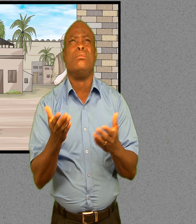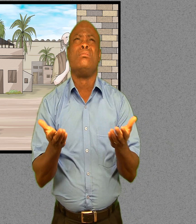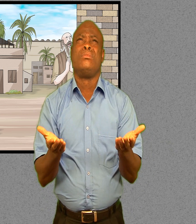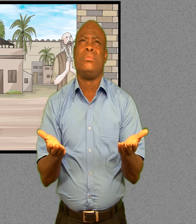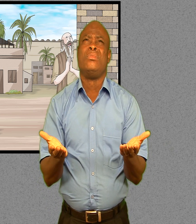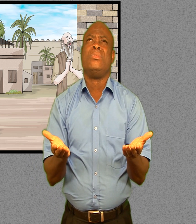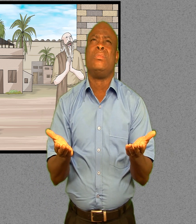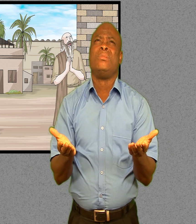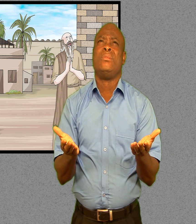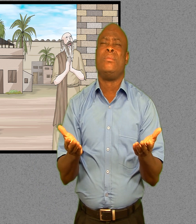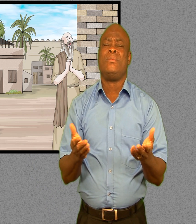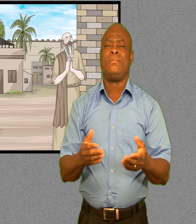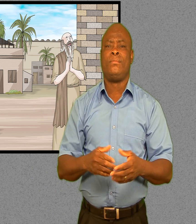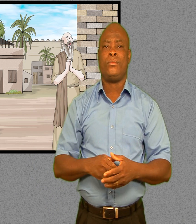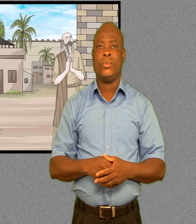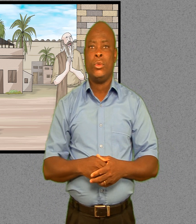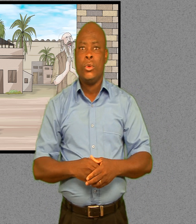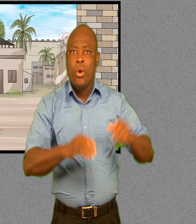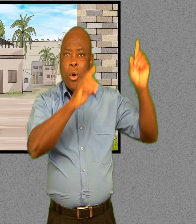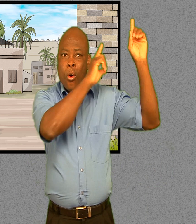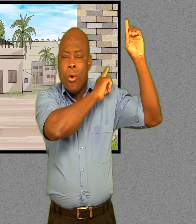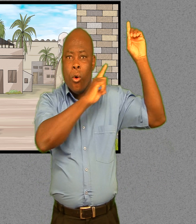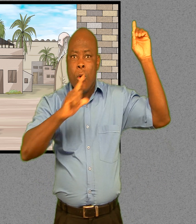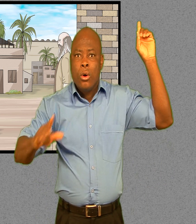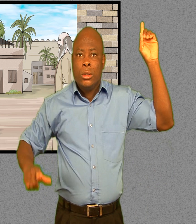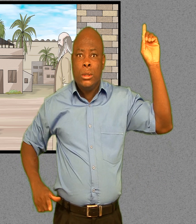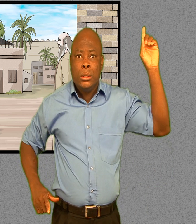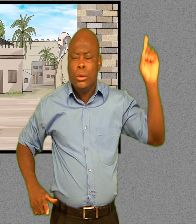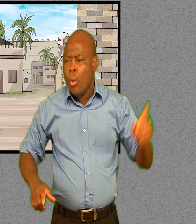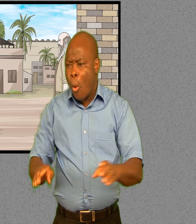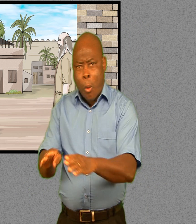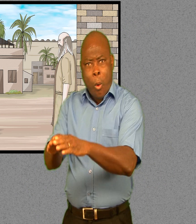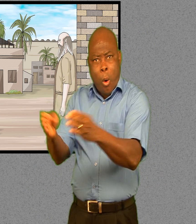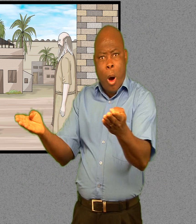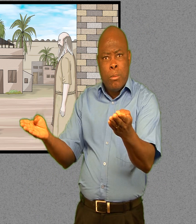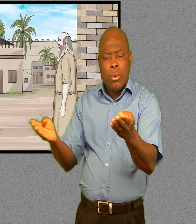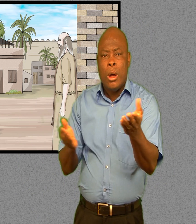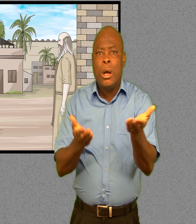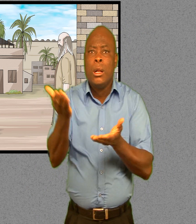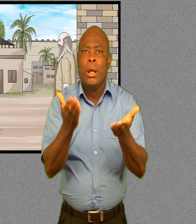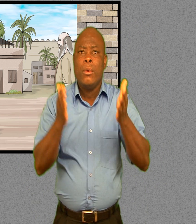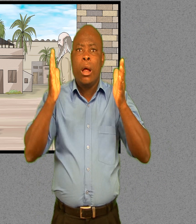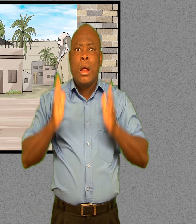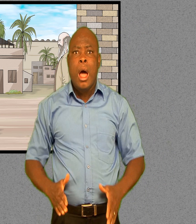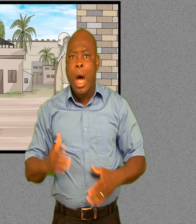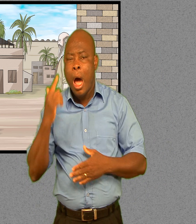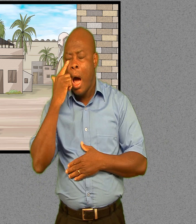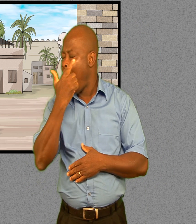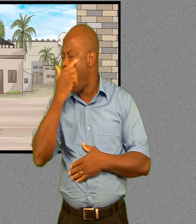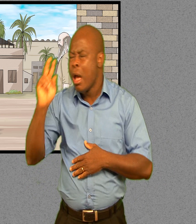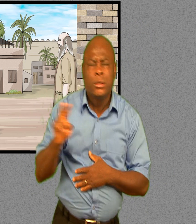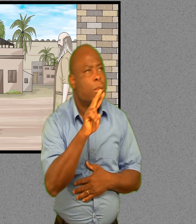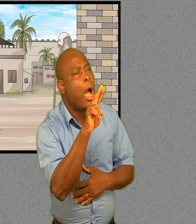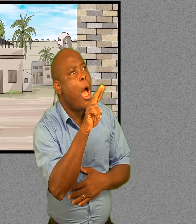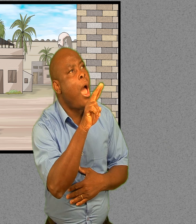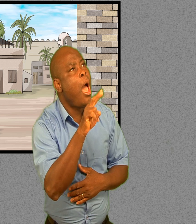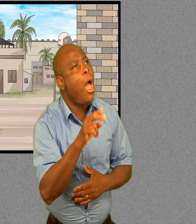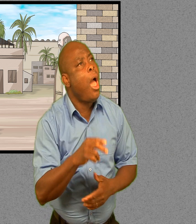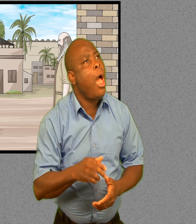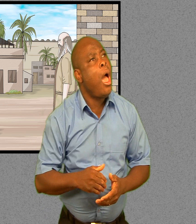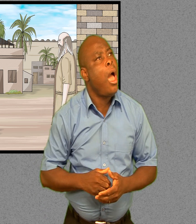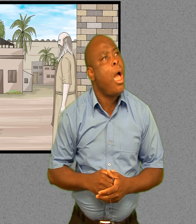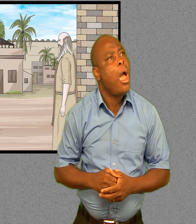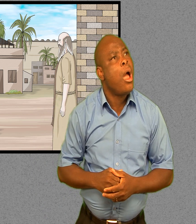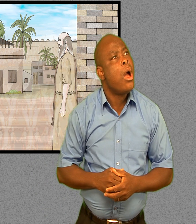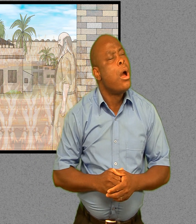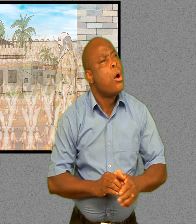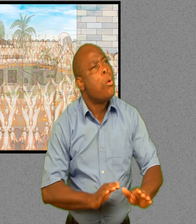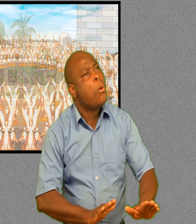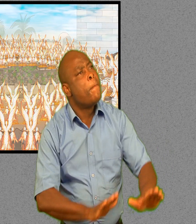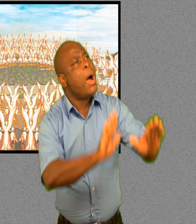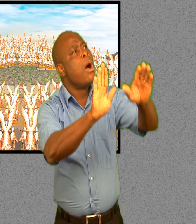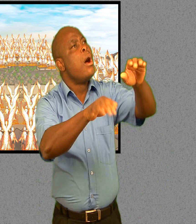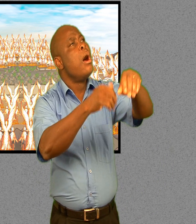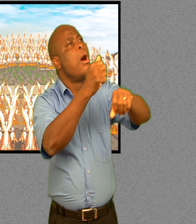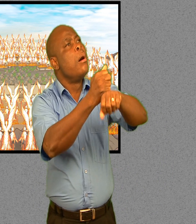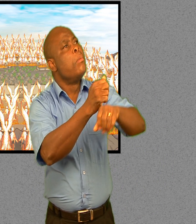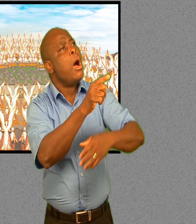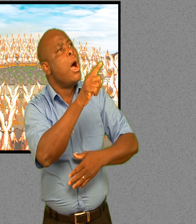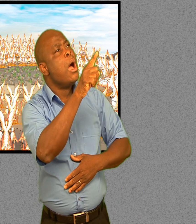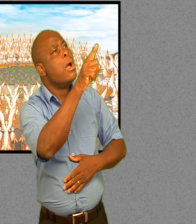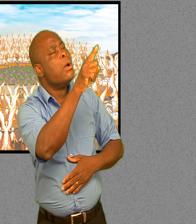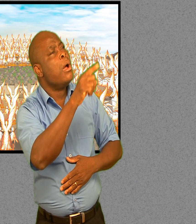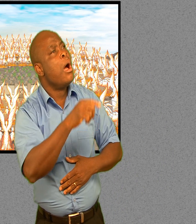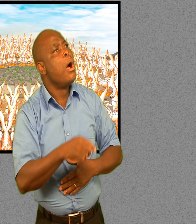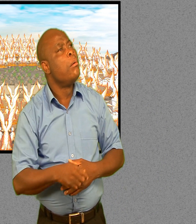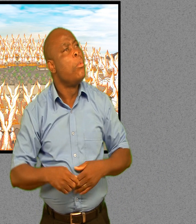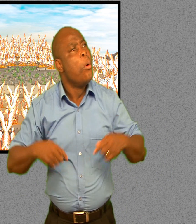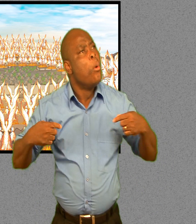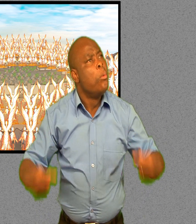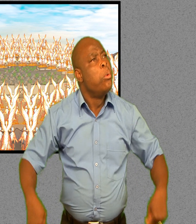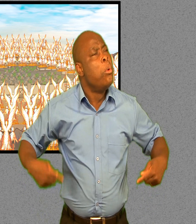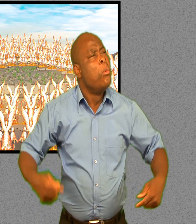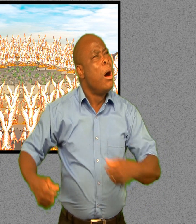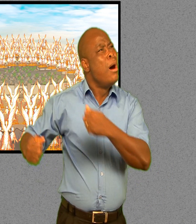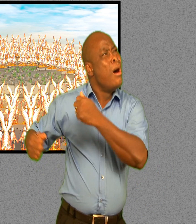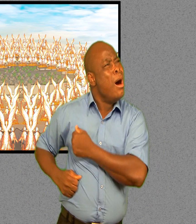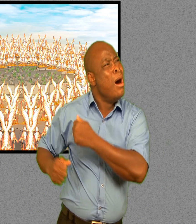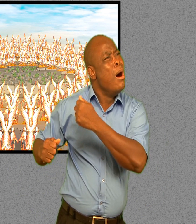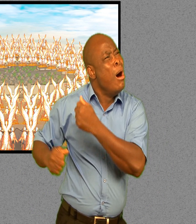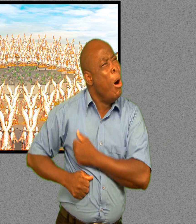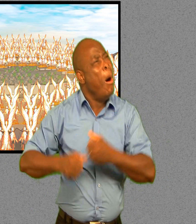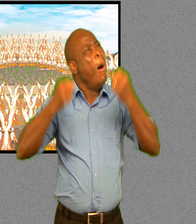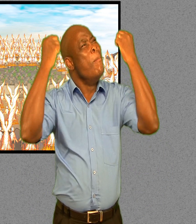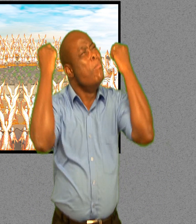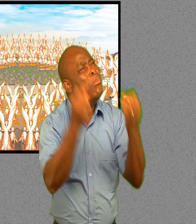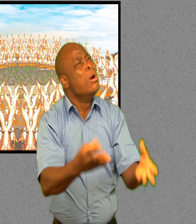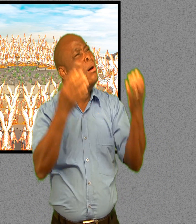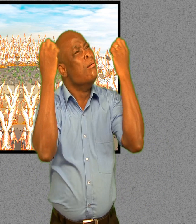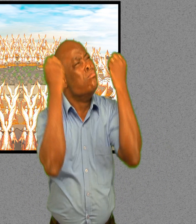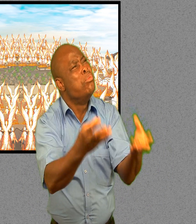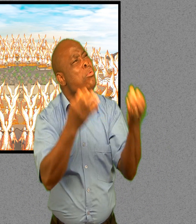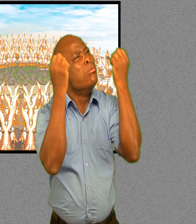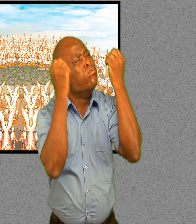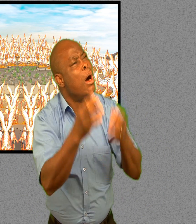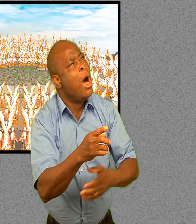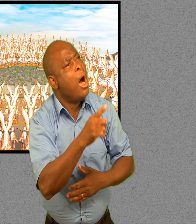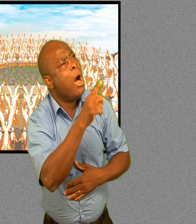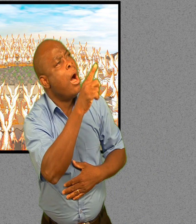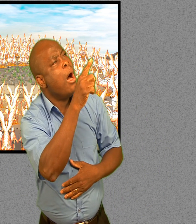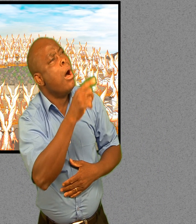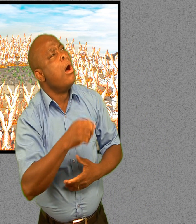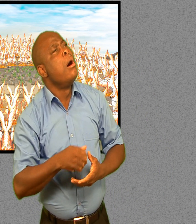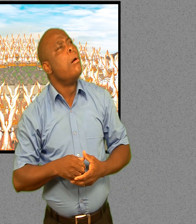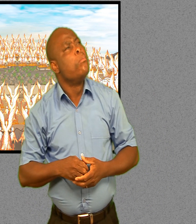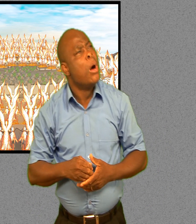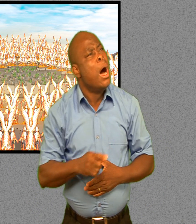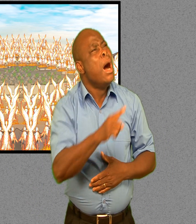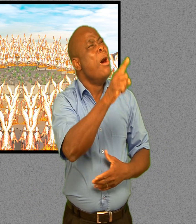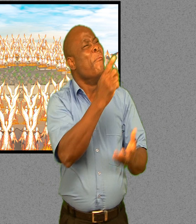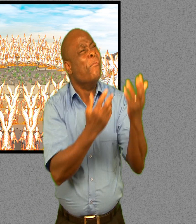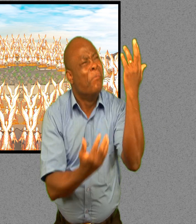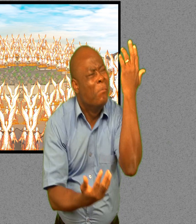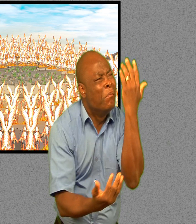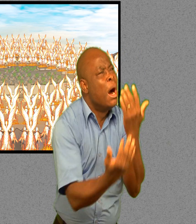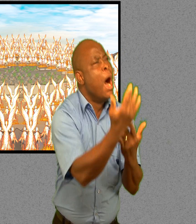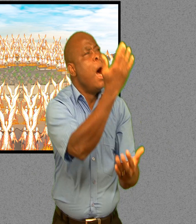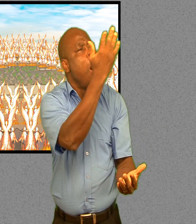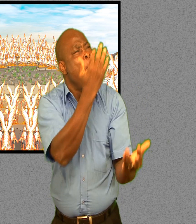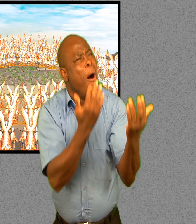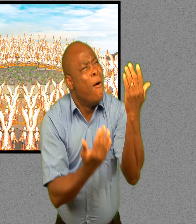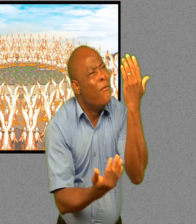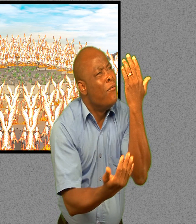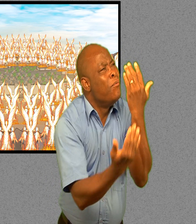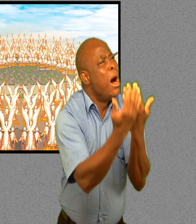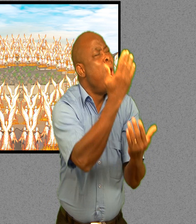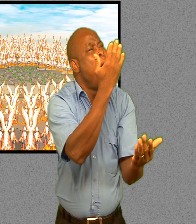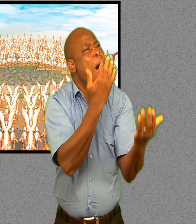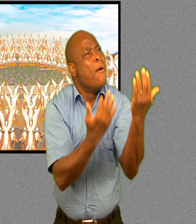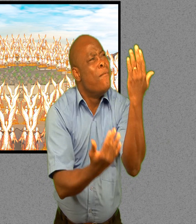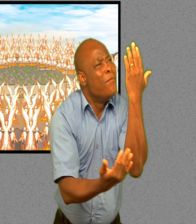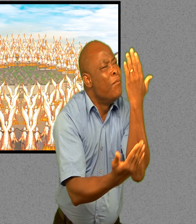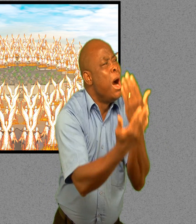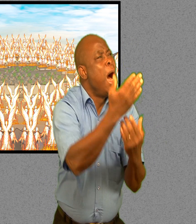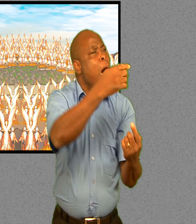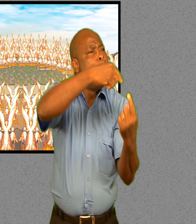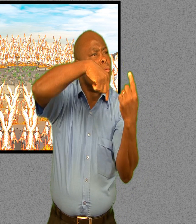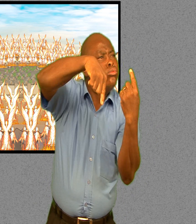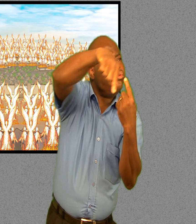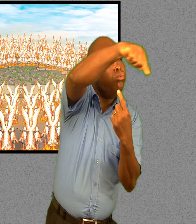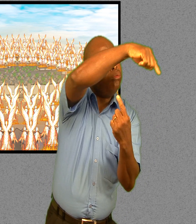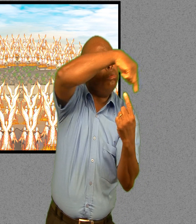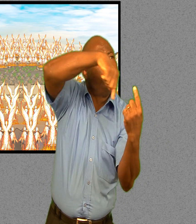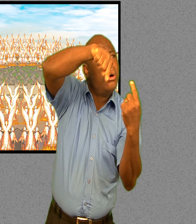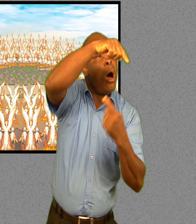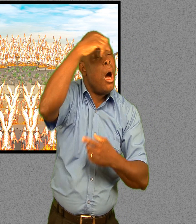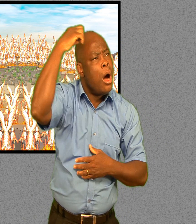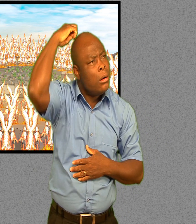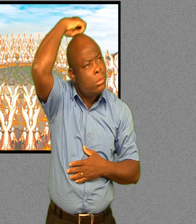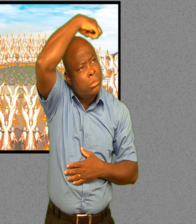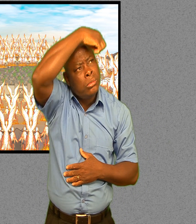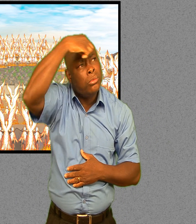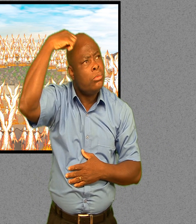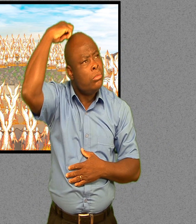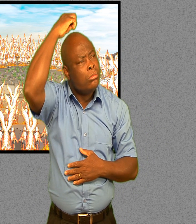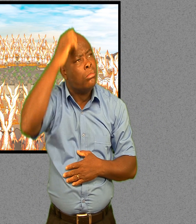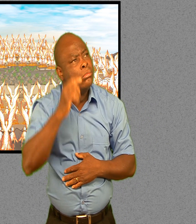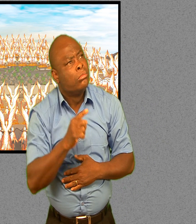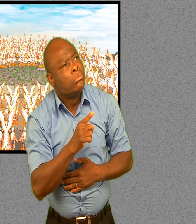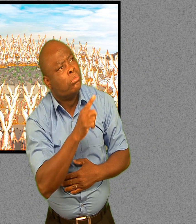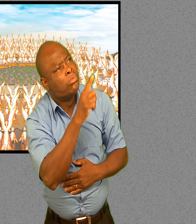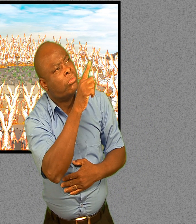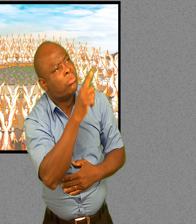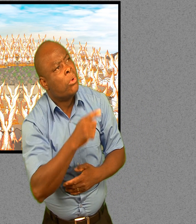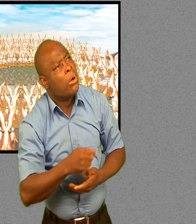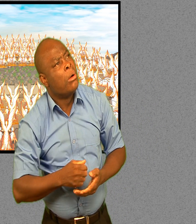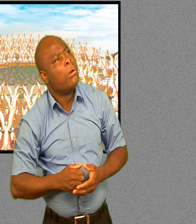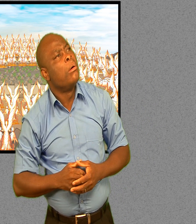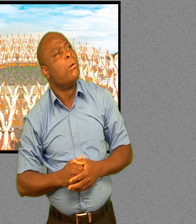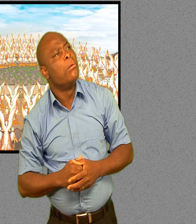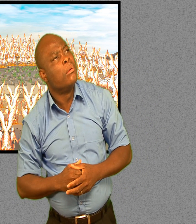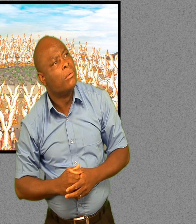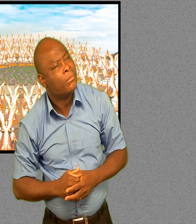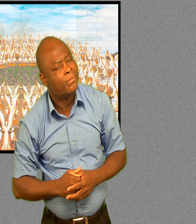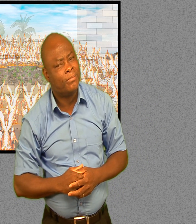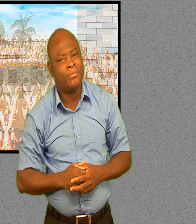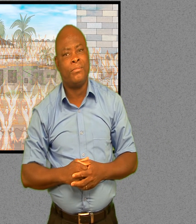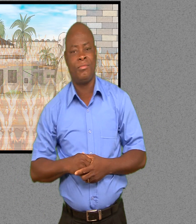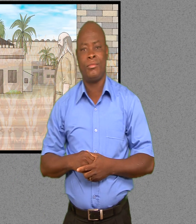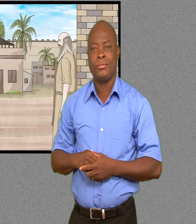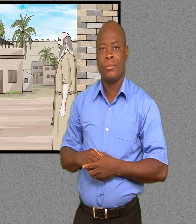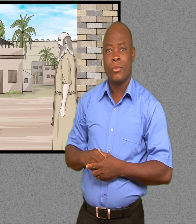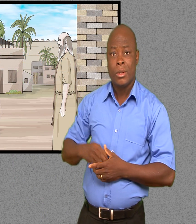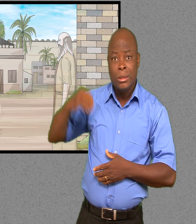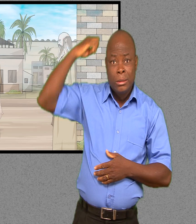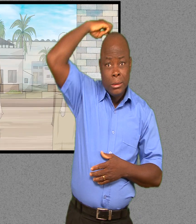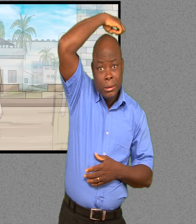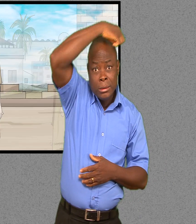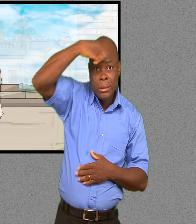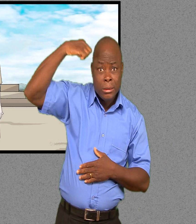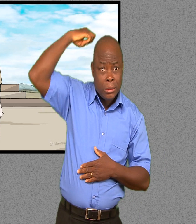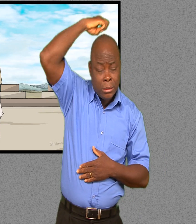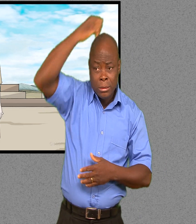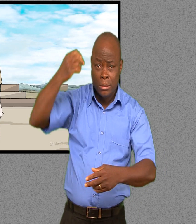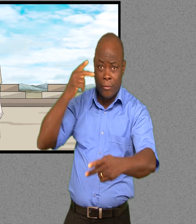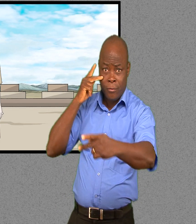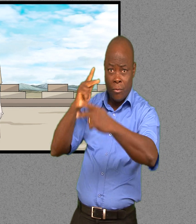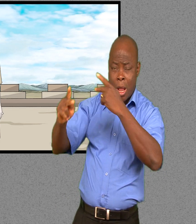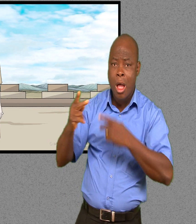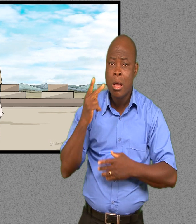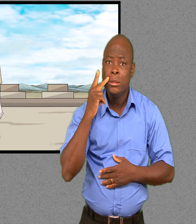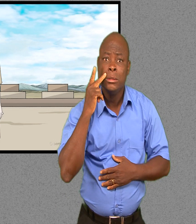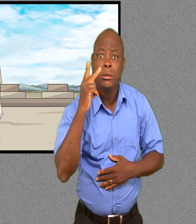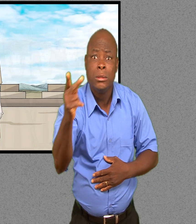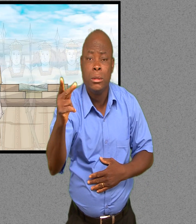And the LORD opened the eyes of the young man, and he saw that the hills were full of horses and chariots of fire all around Elisha.